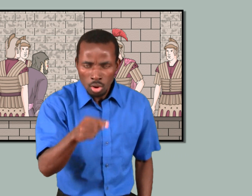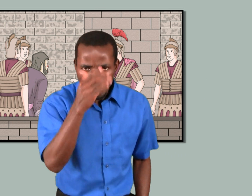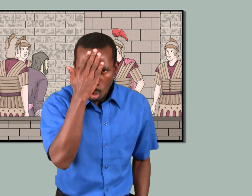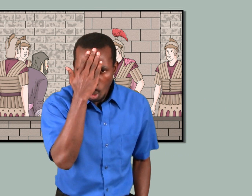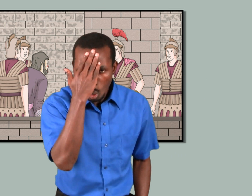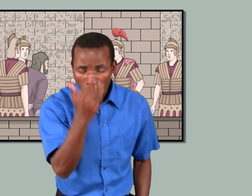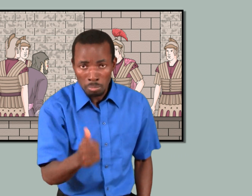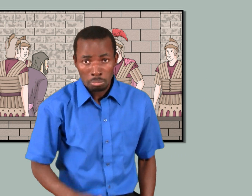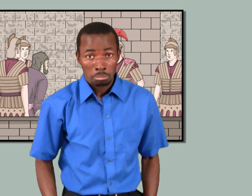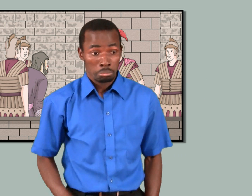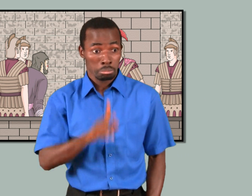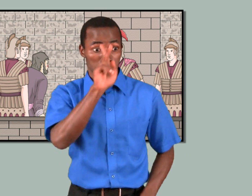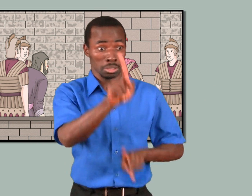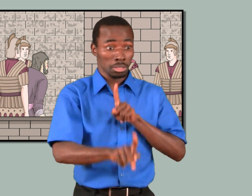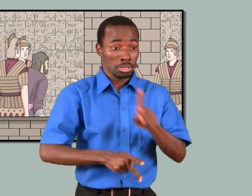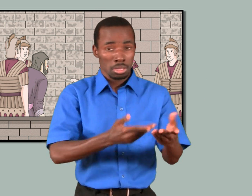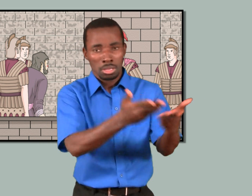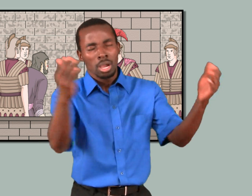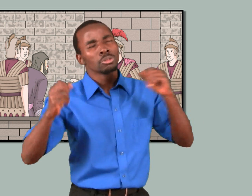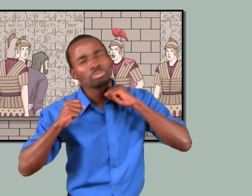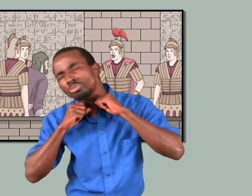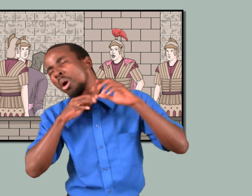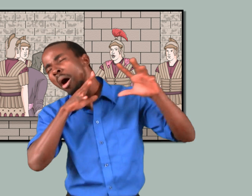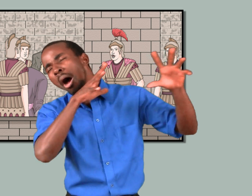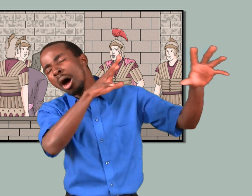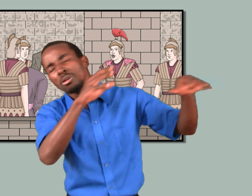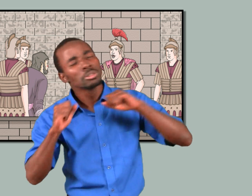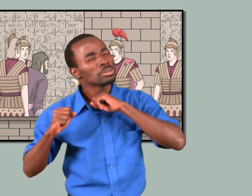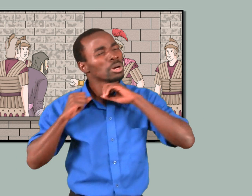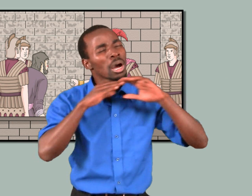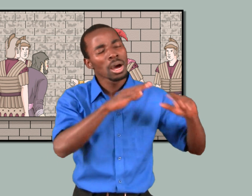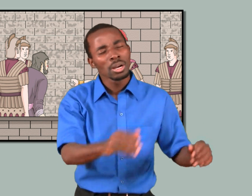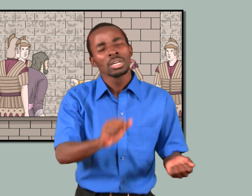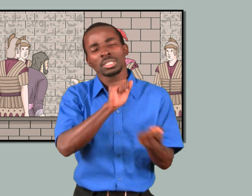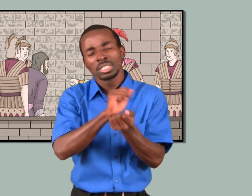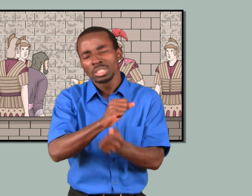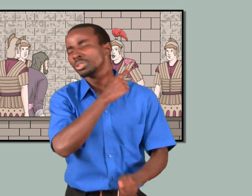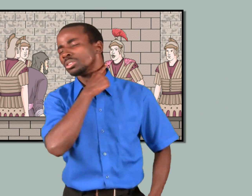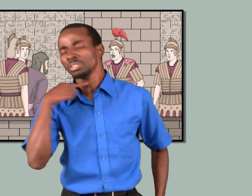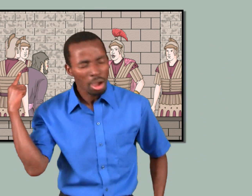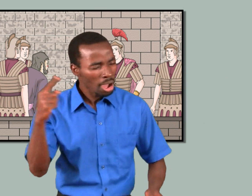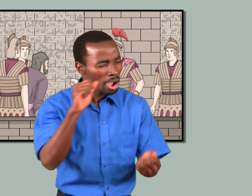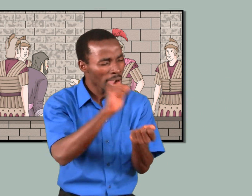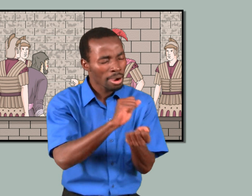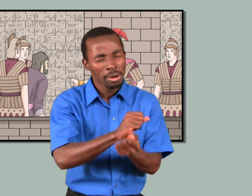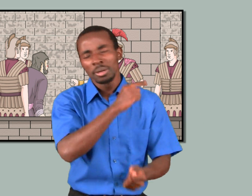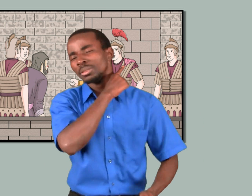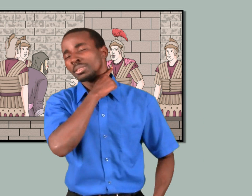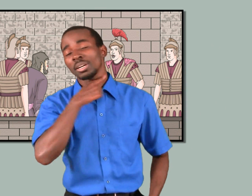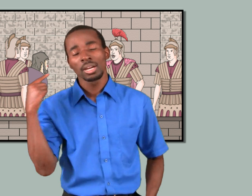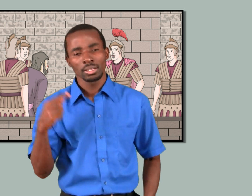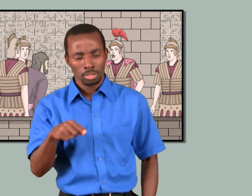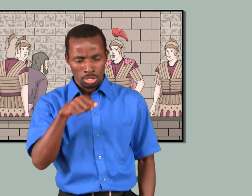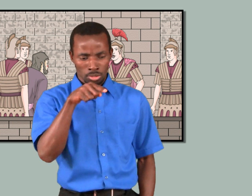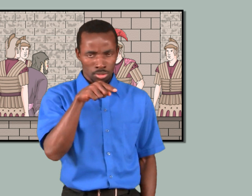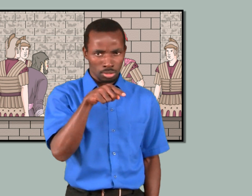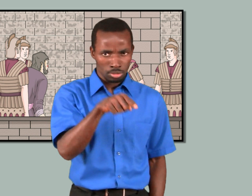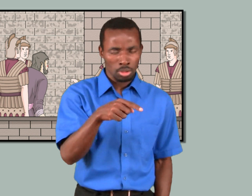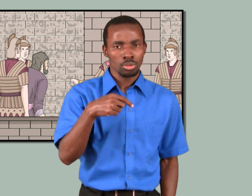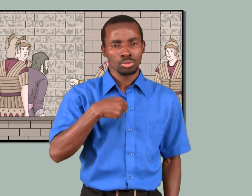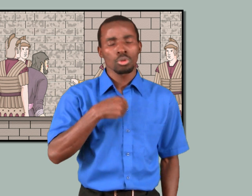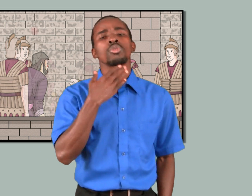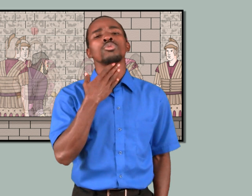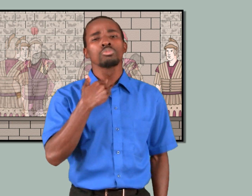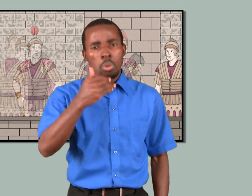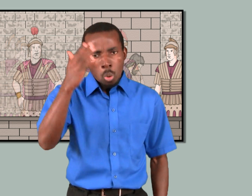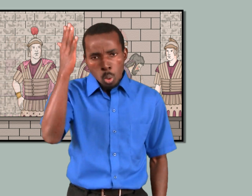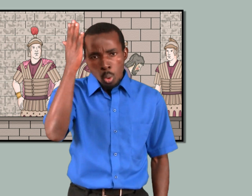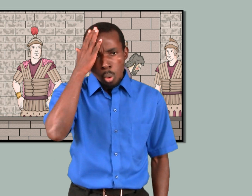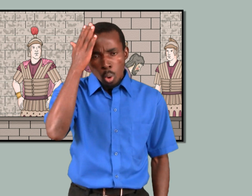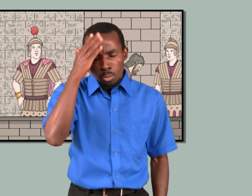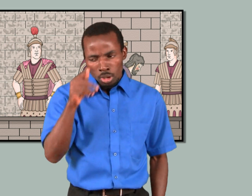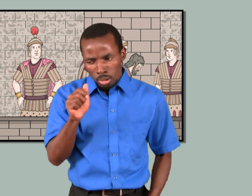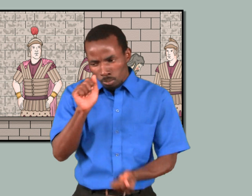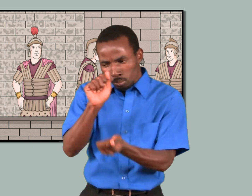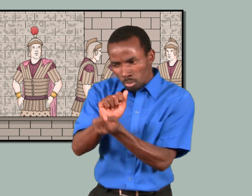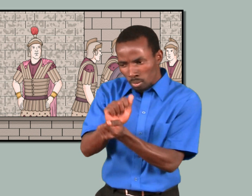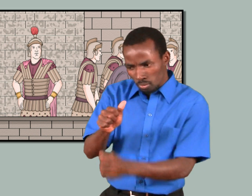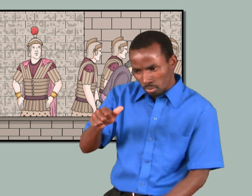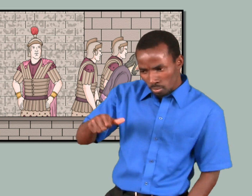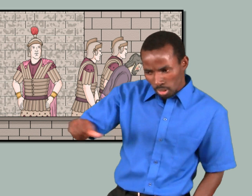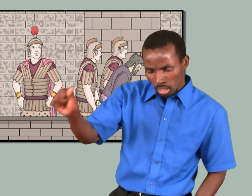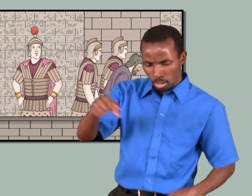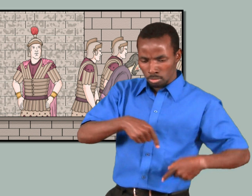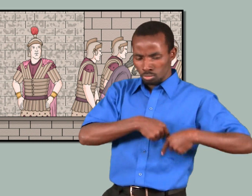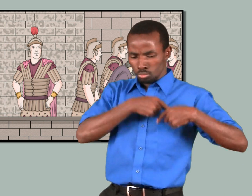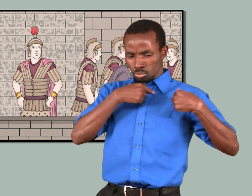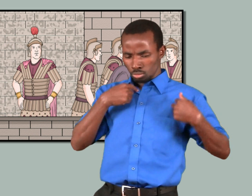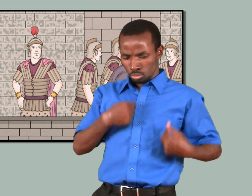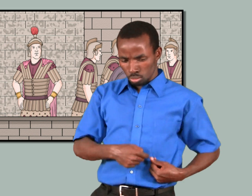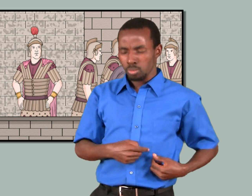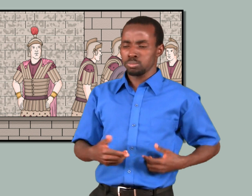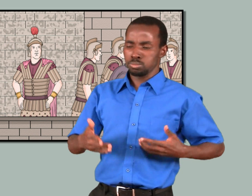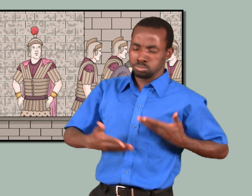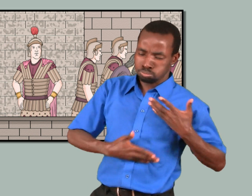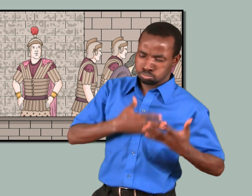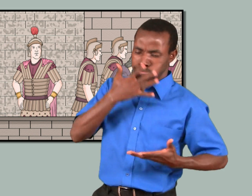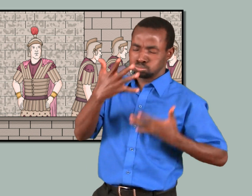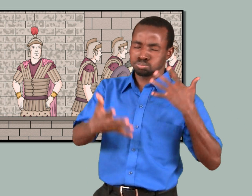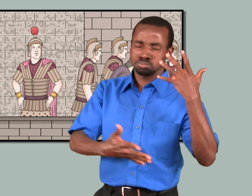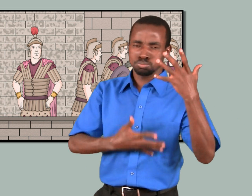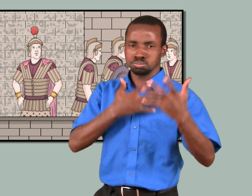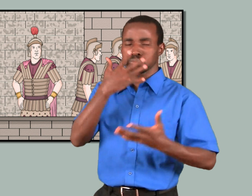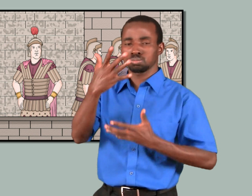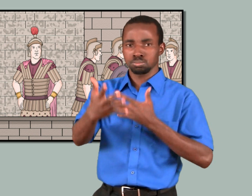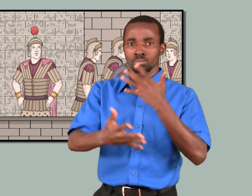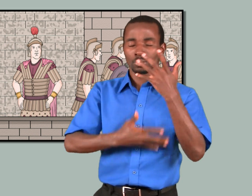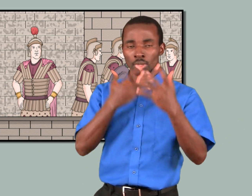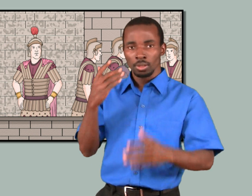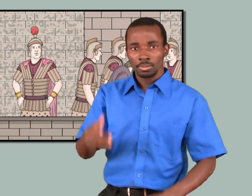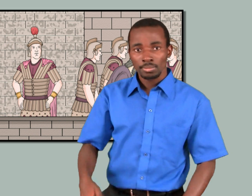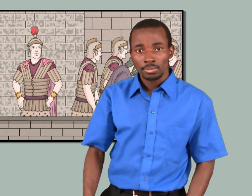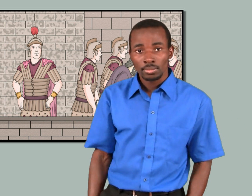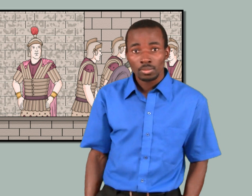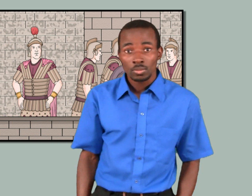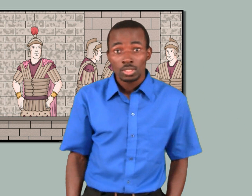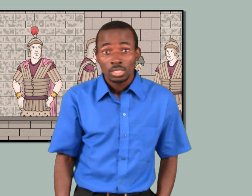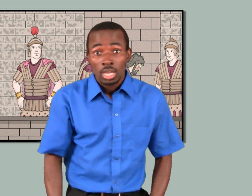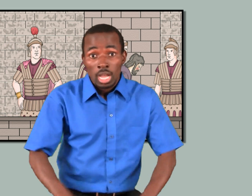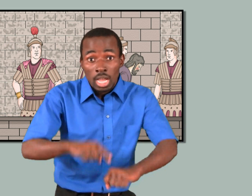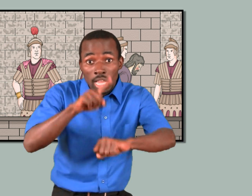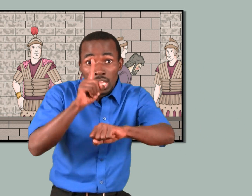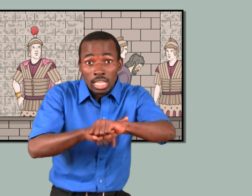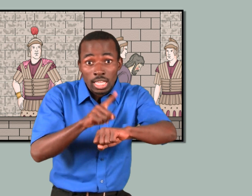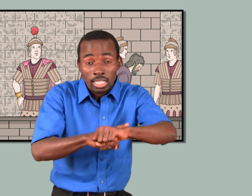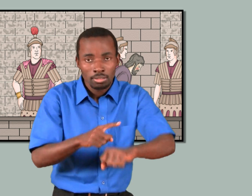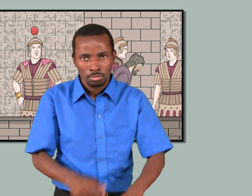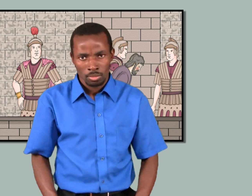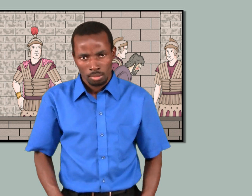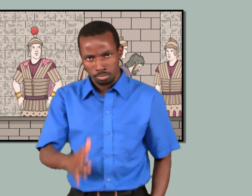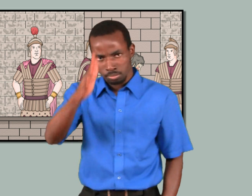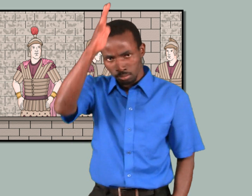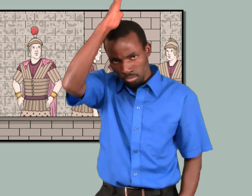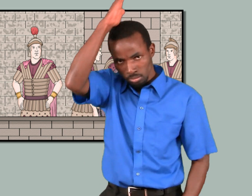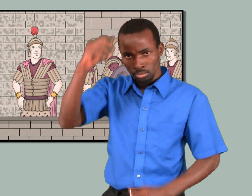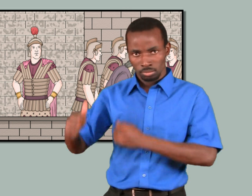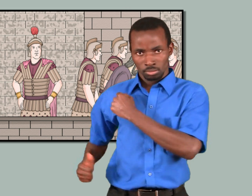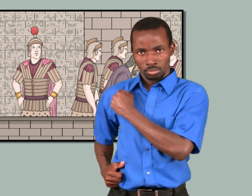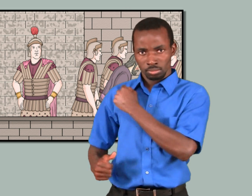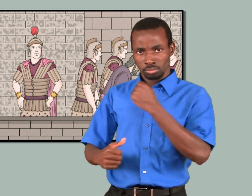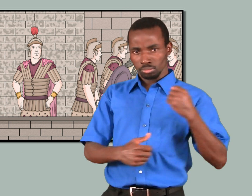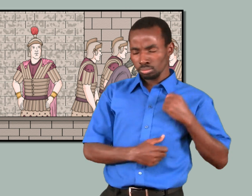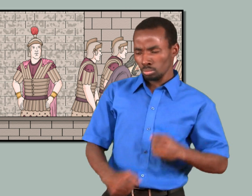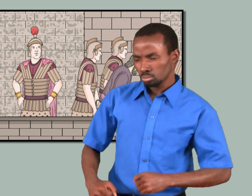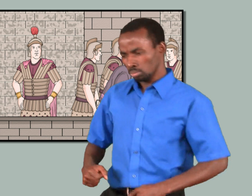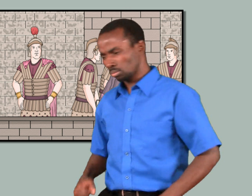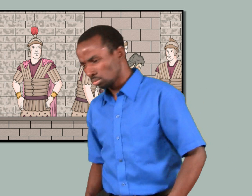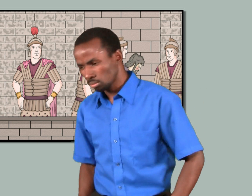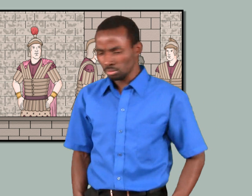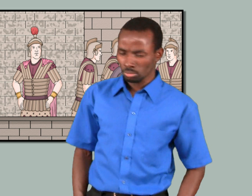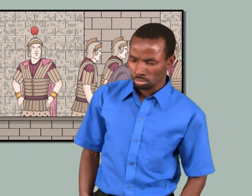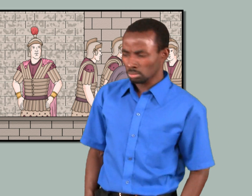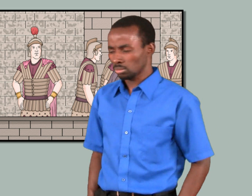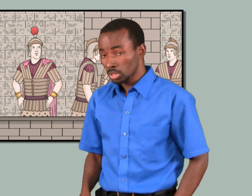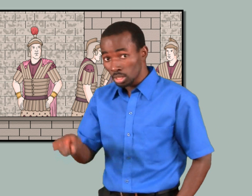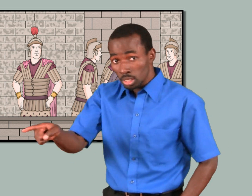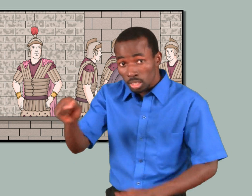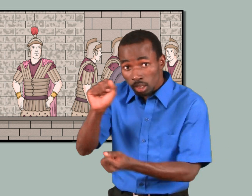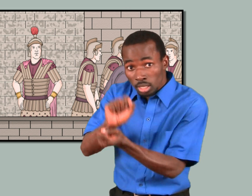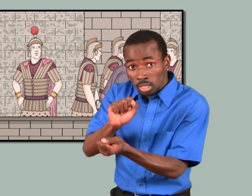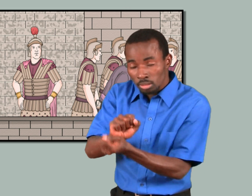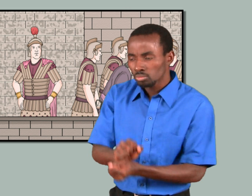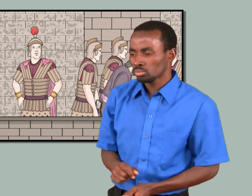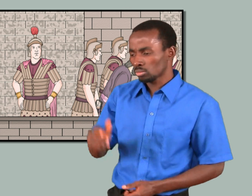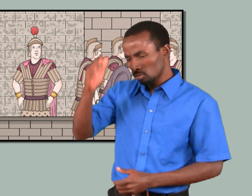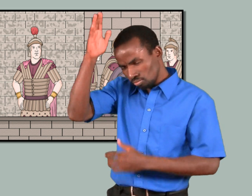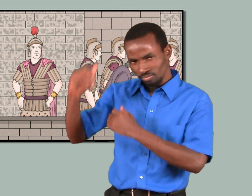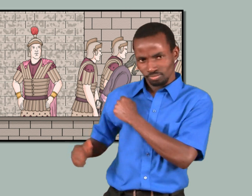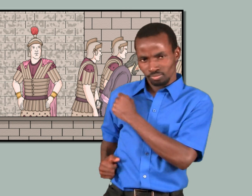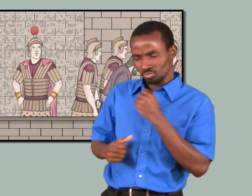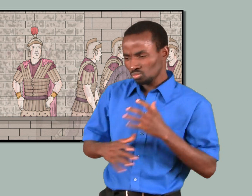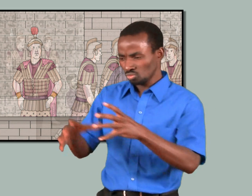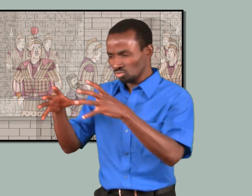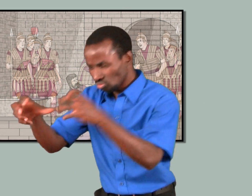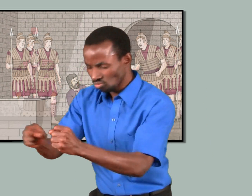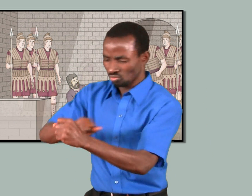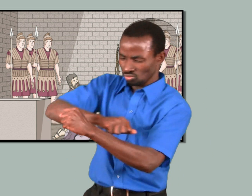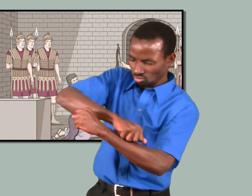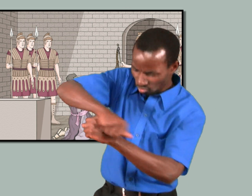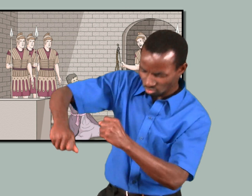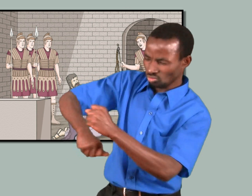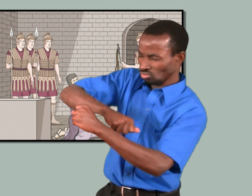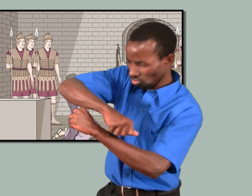He directed that Paul be flogged and interrogated to determine the reason for this outcry against him.